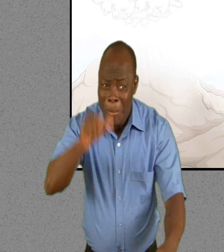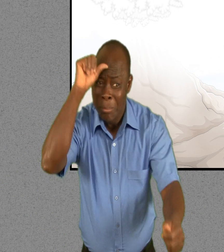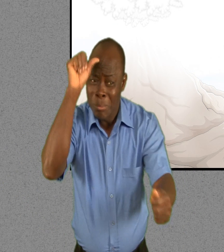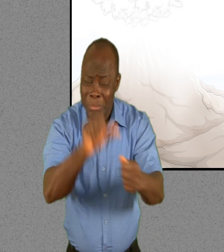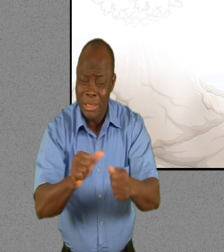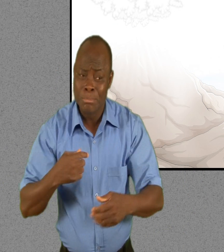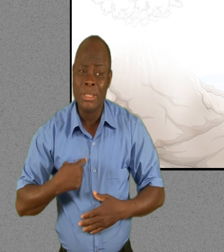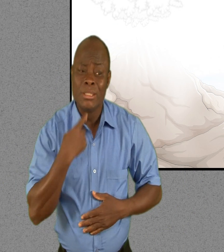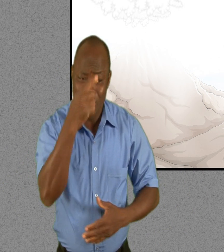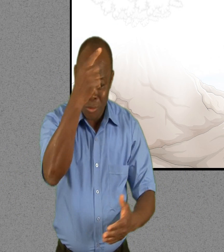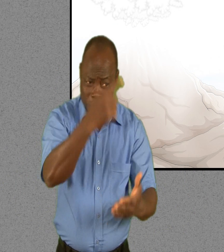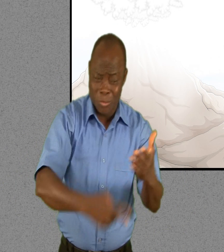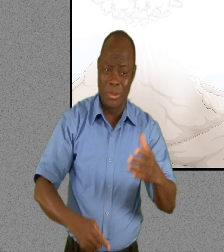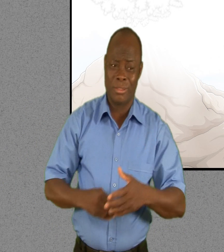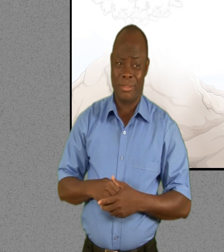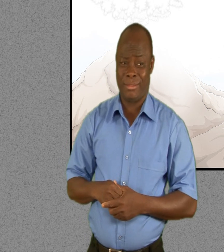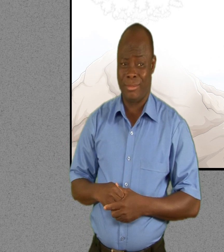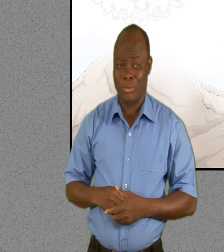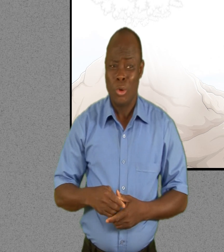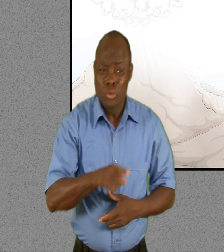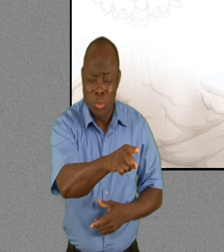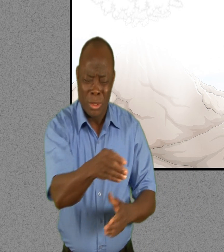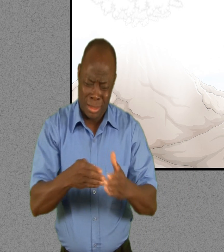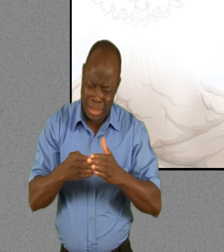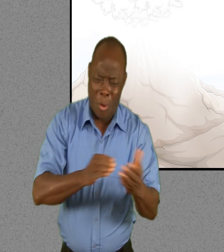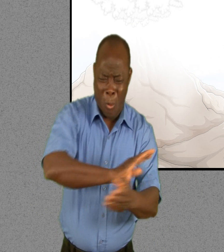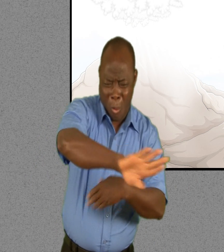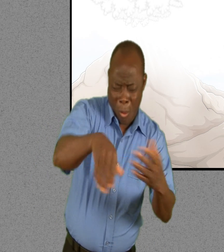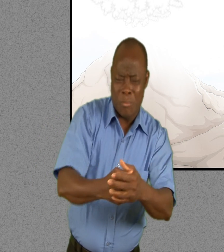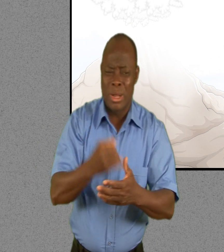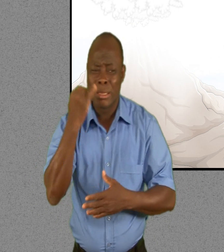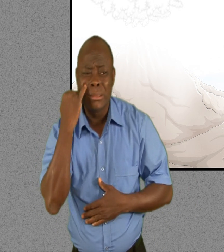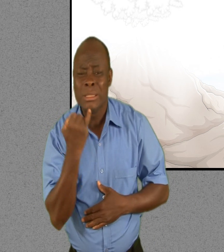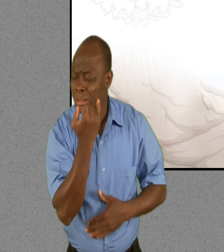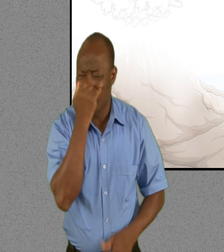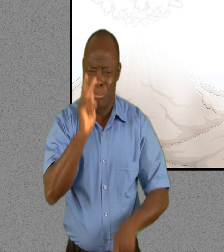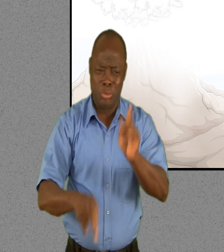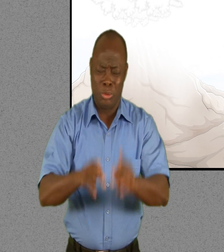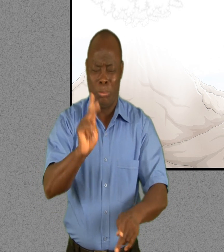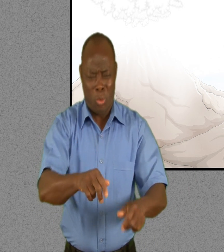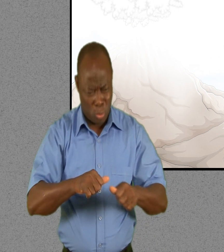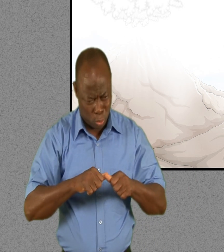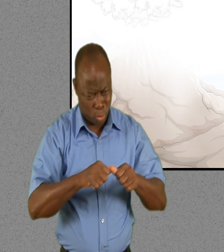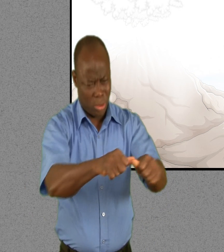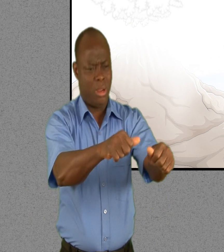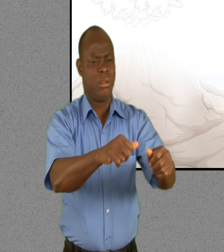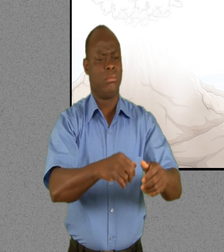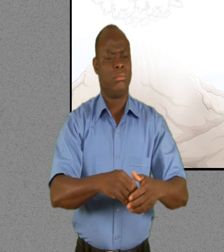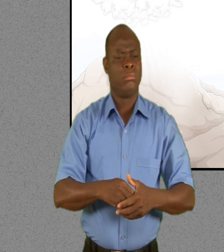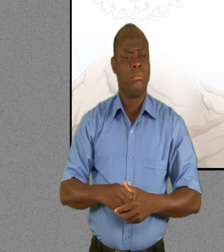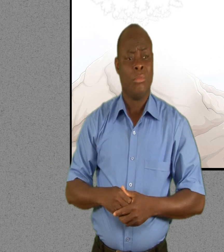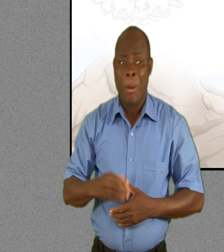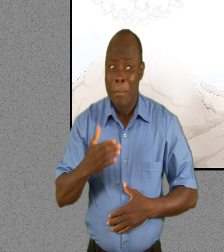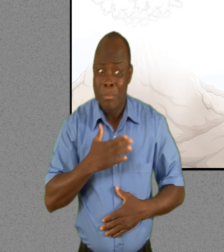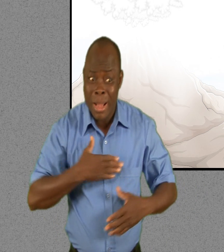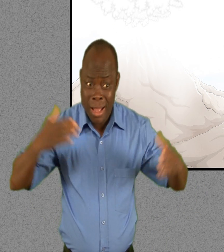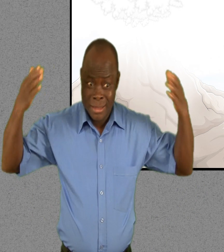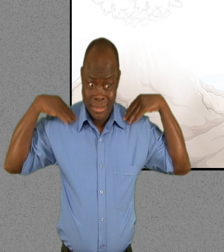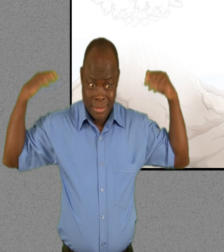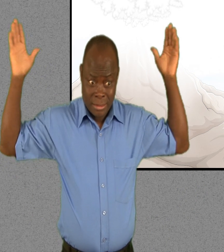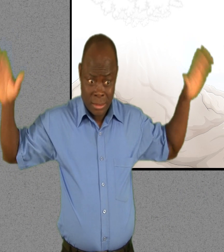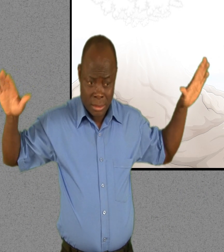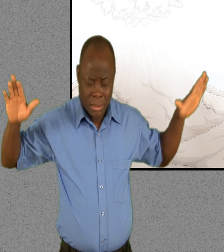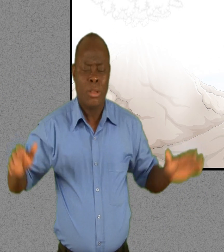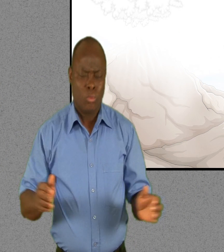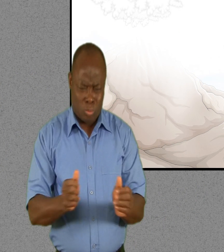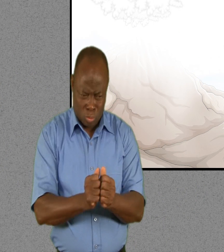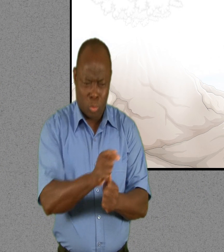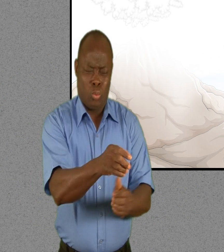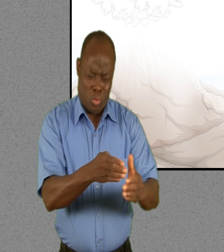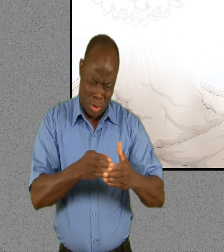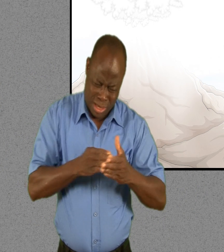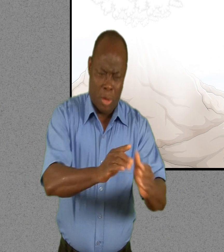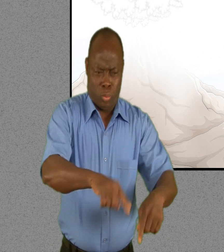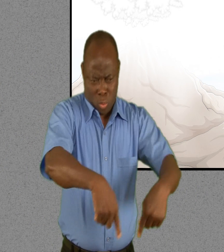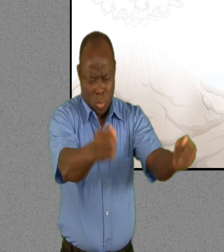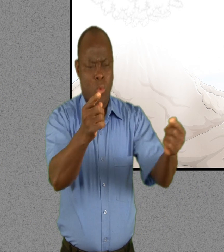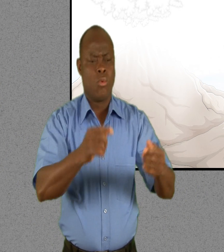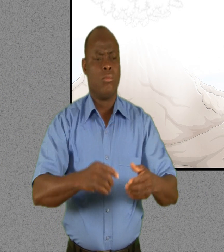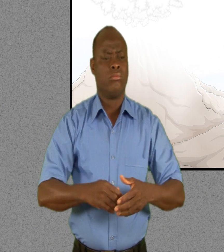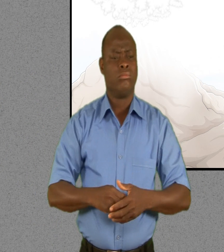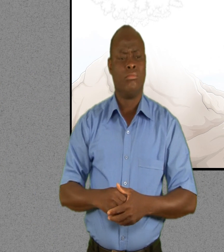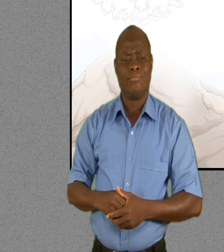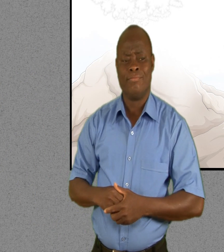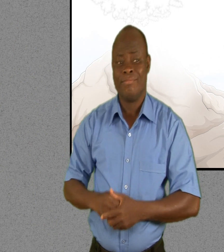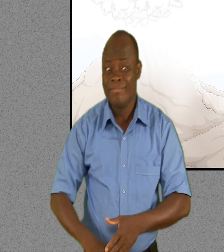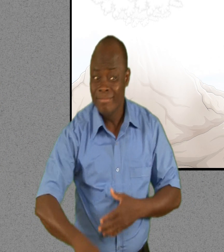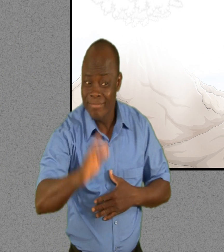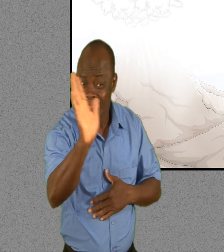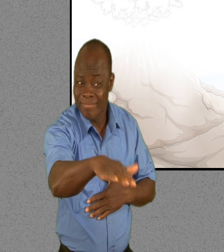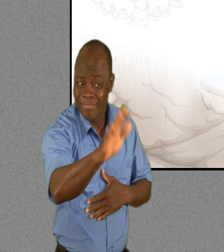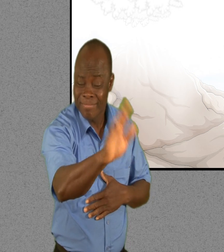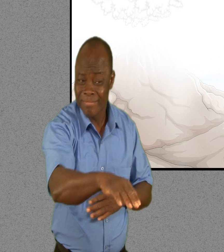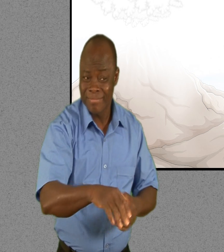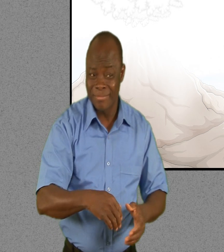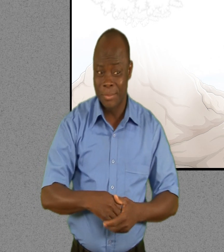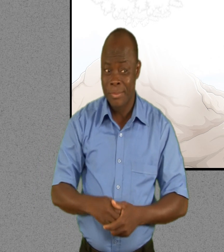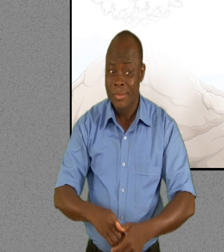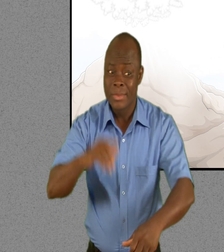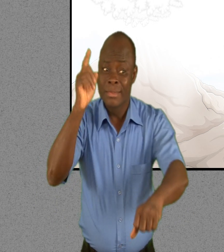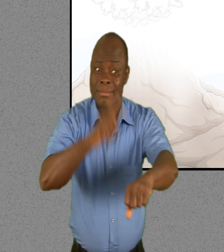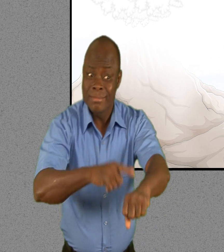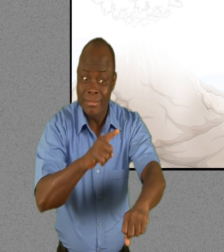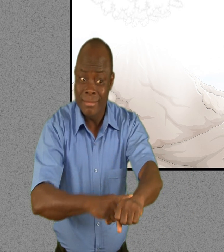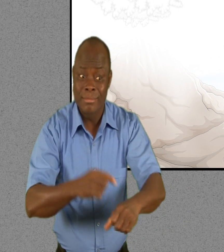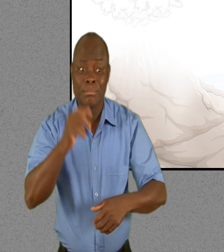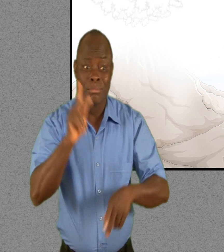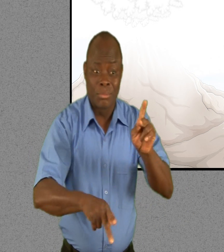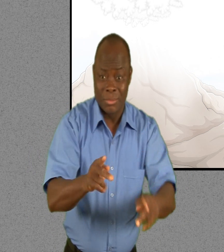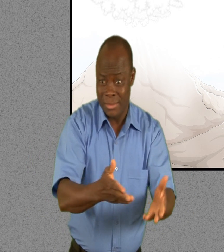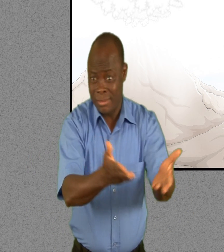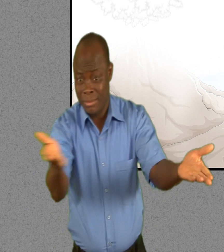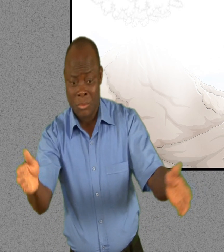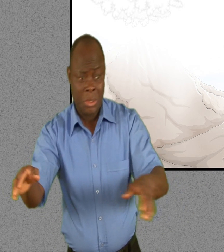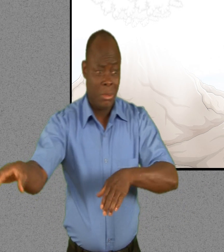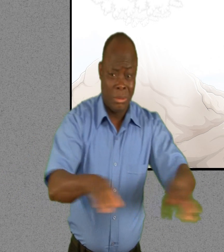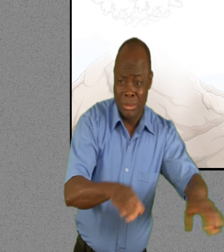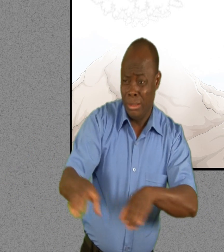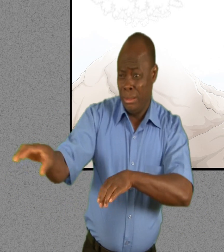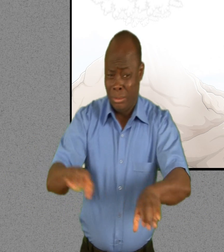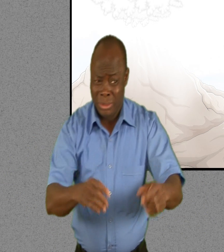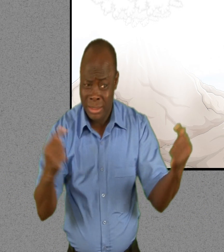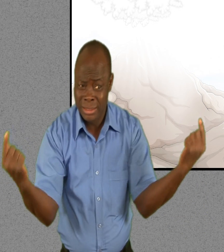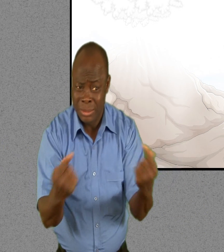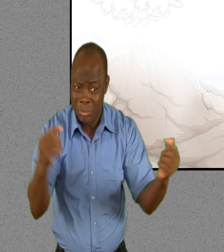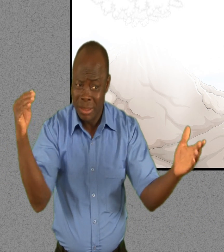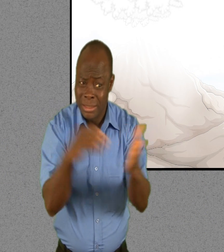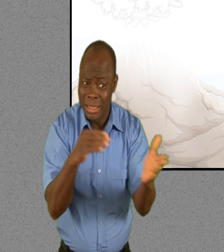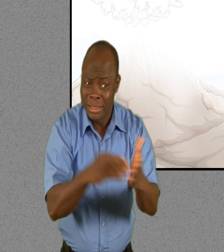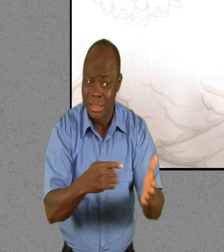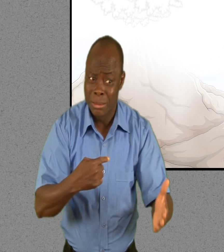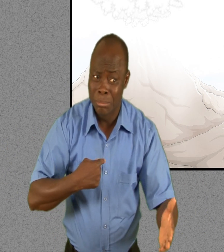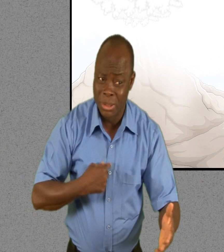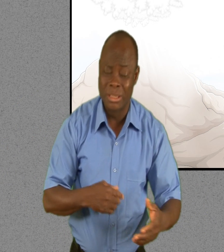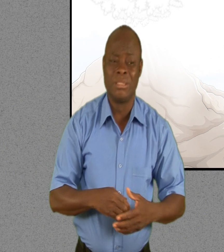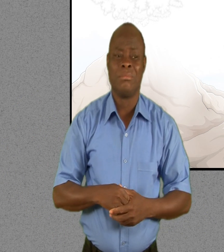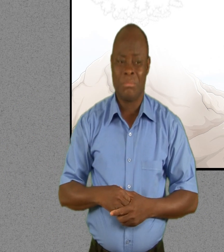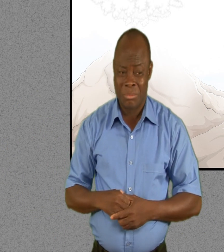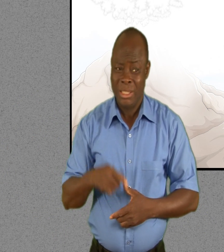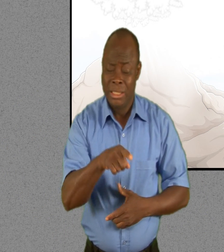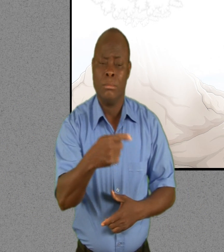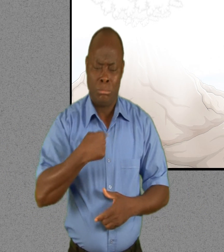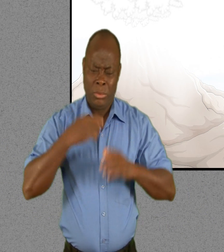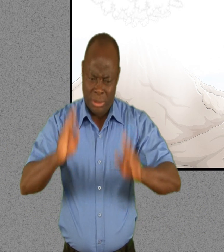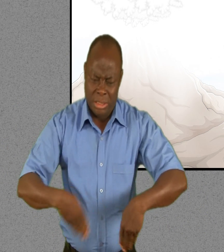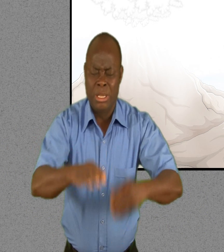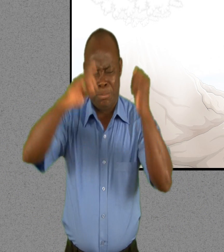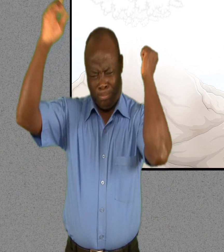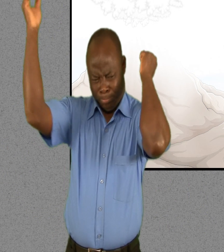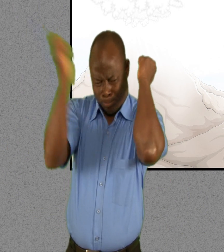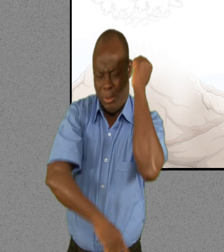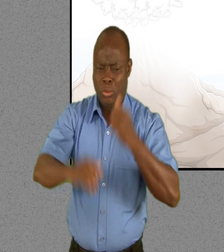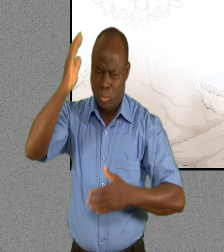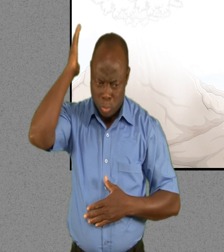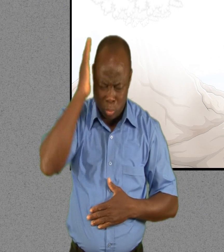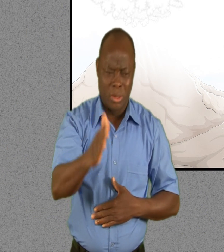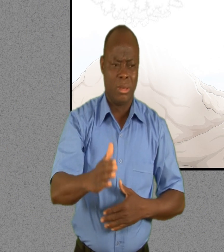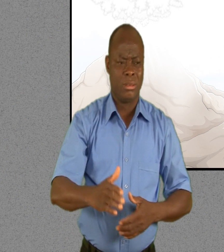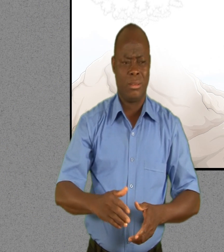But on the day I settle accounts, I will punish them for their sin.”